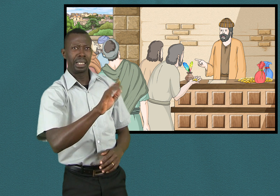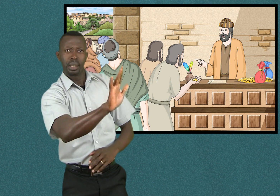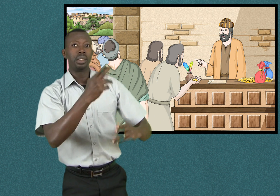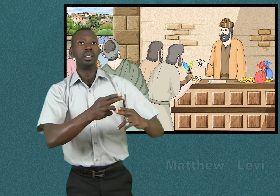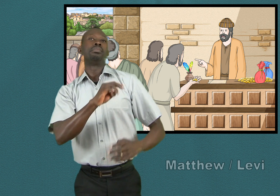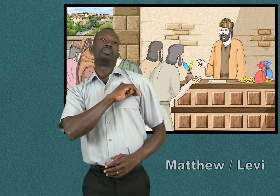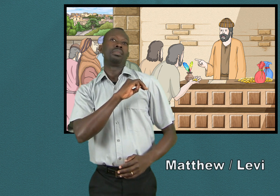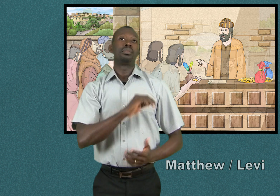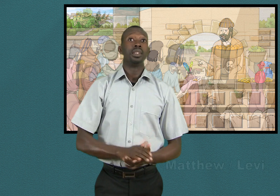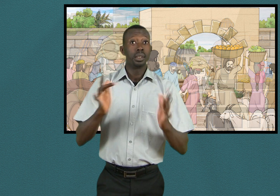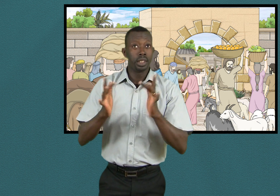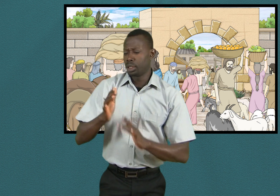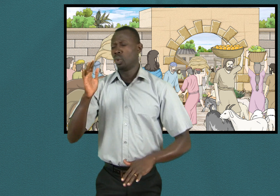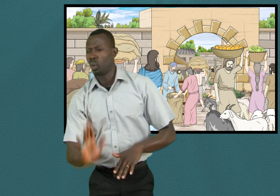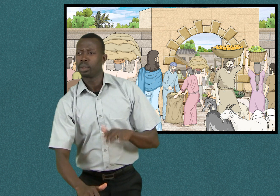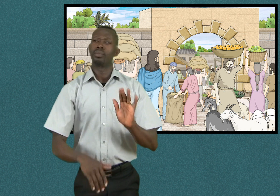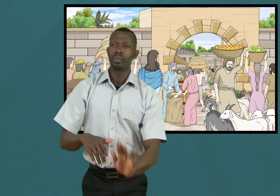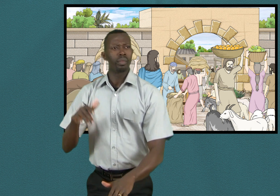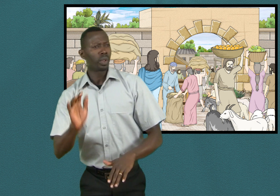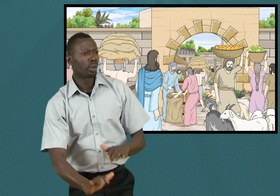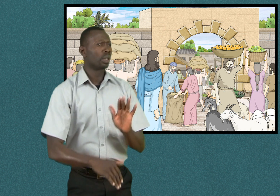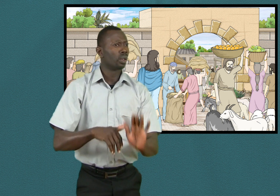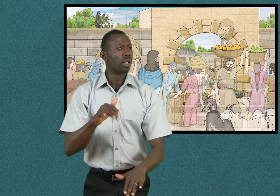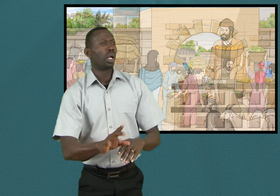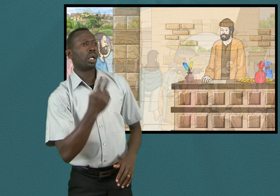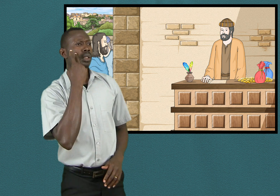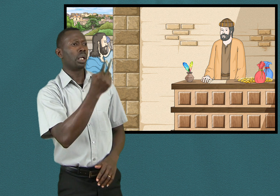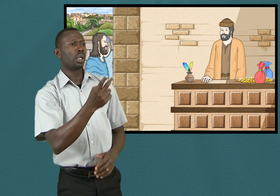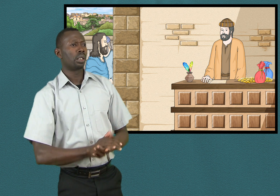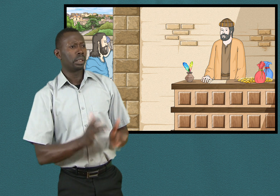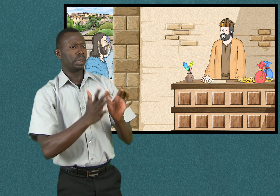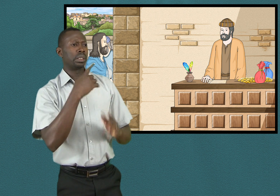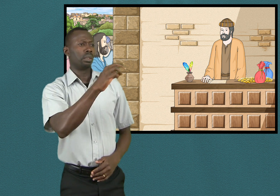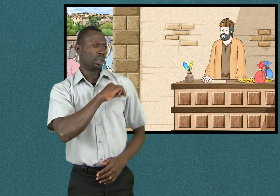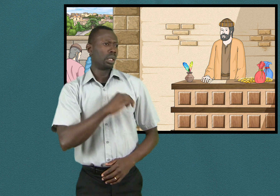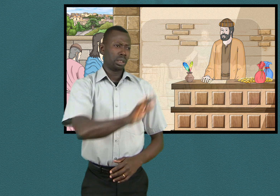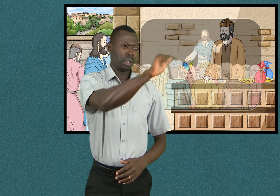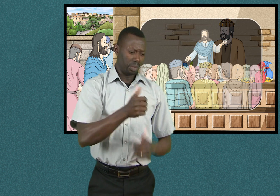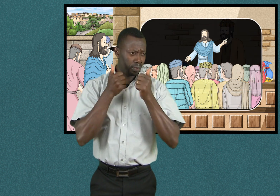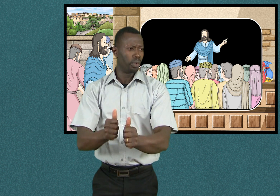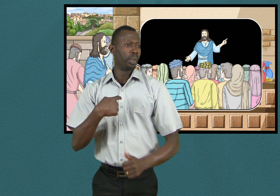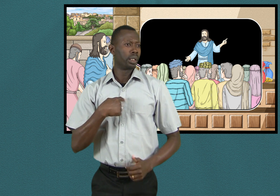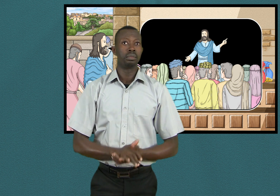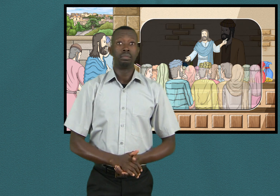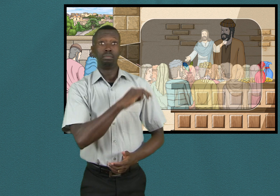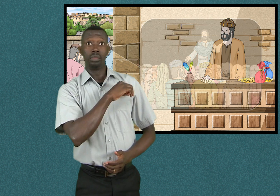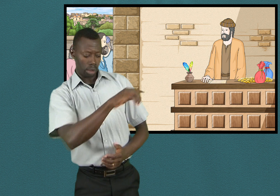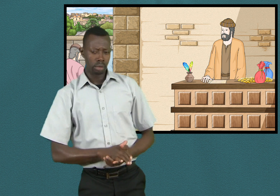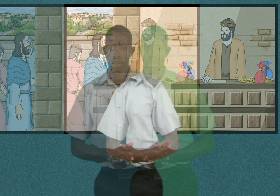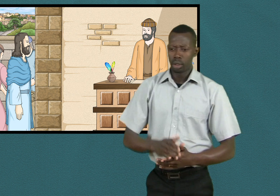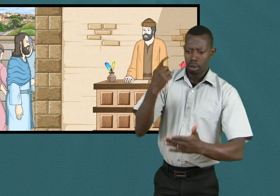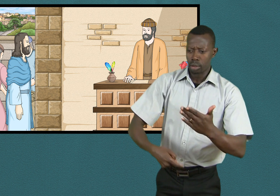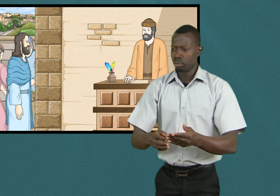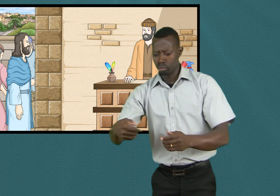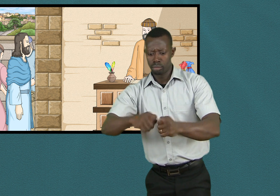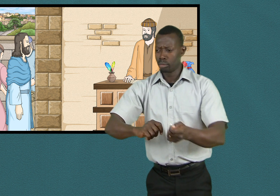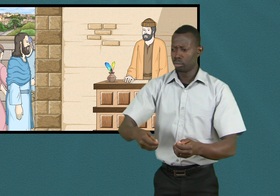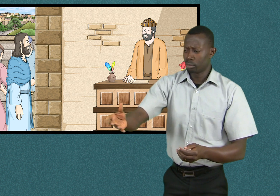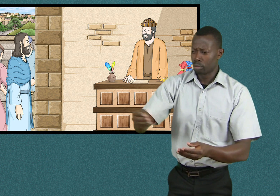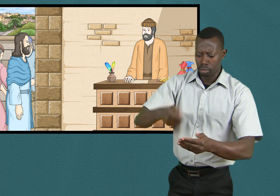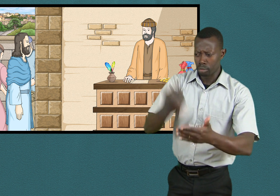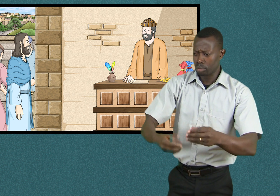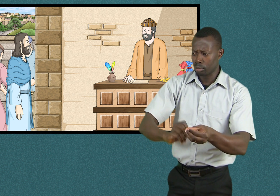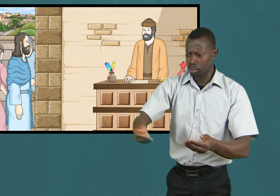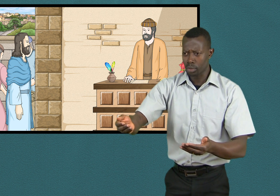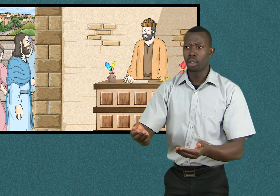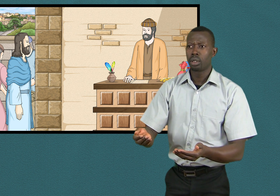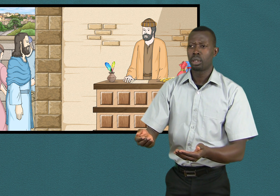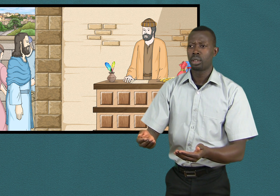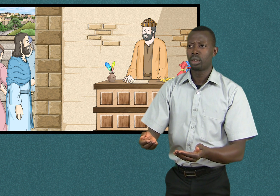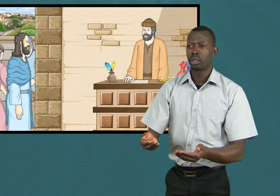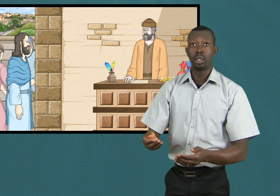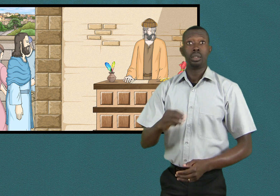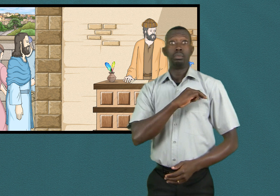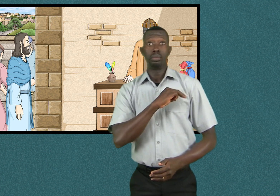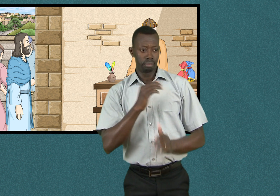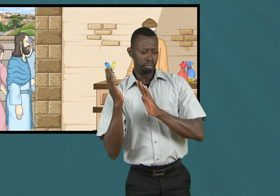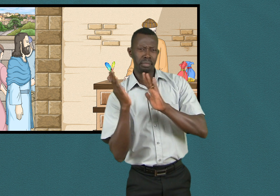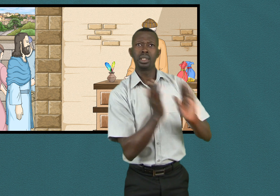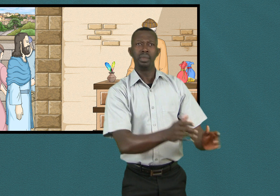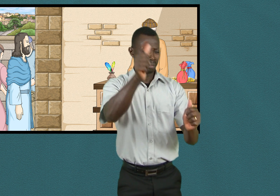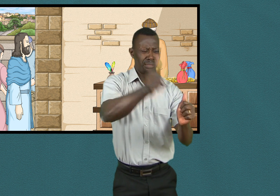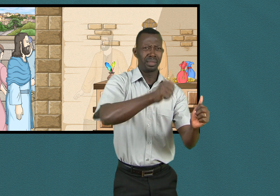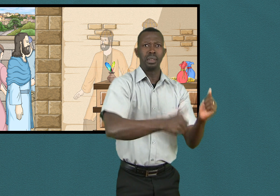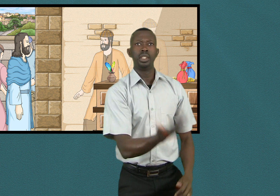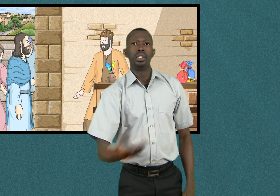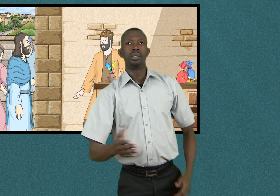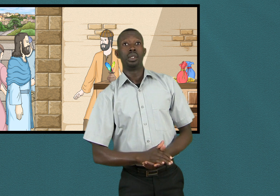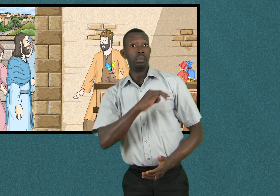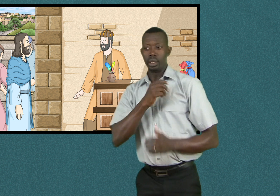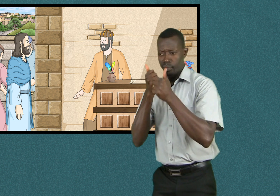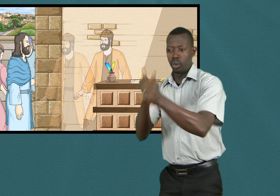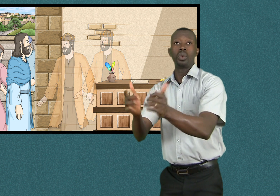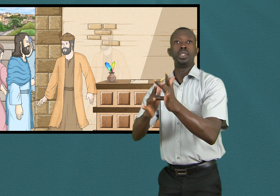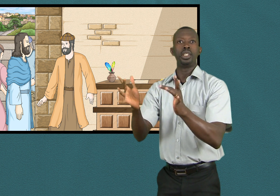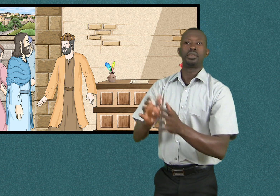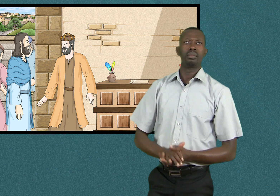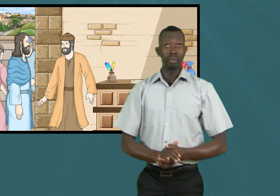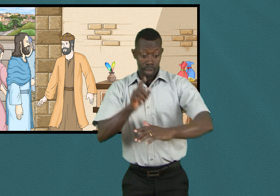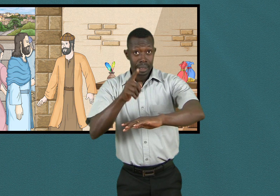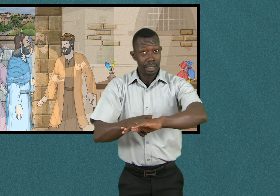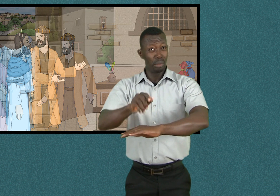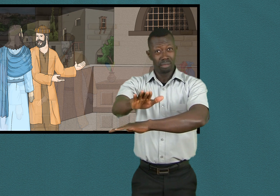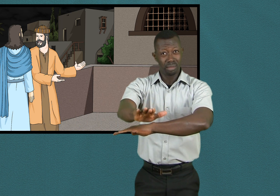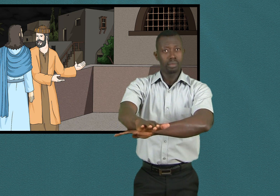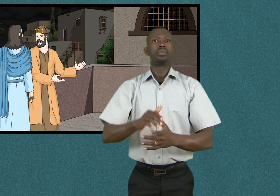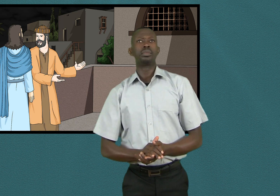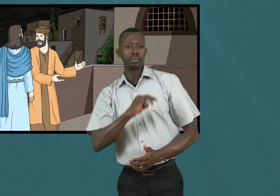“Follow Me,” He told him, and Levi got up and followed Him.